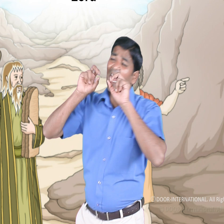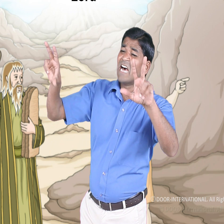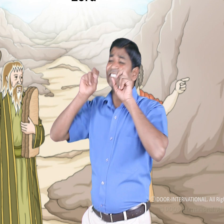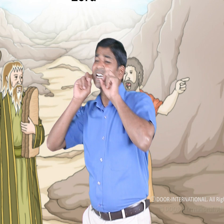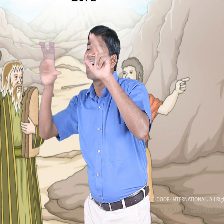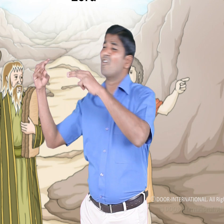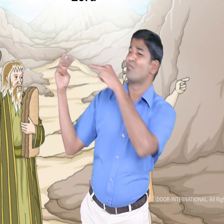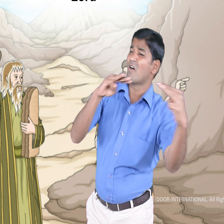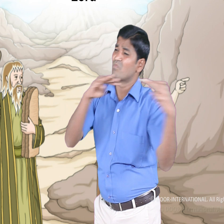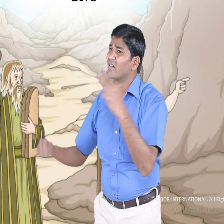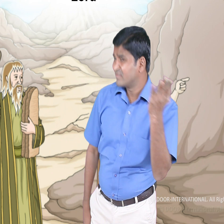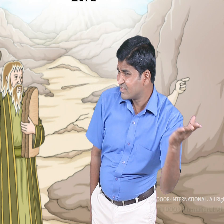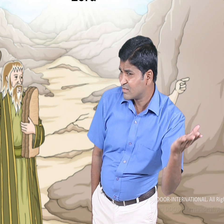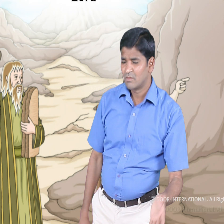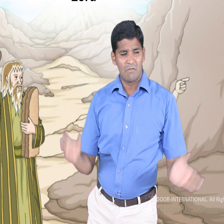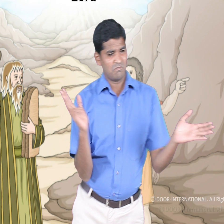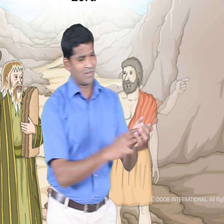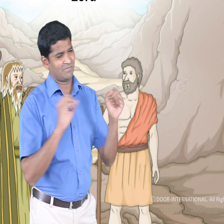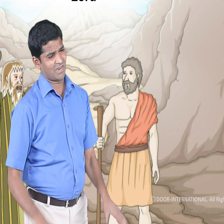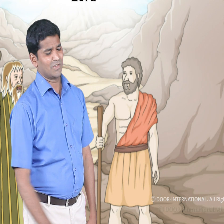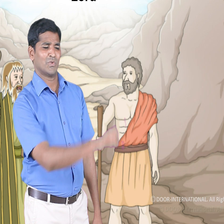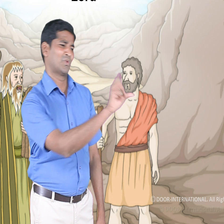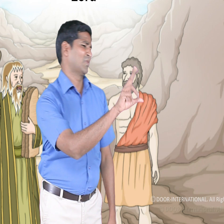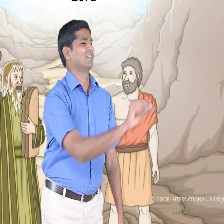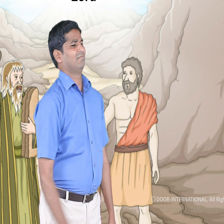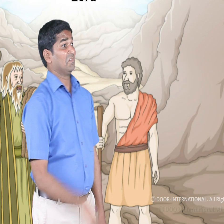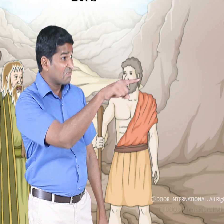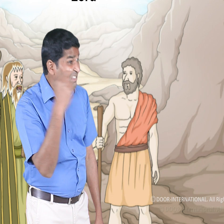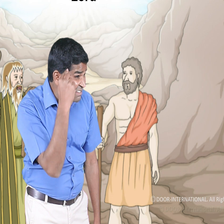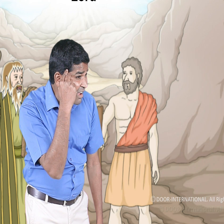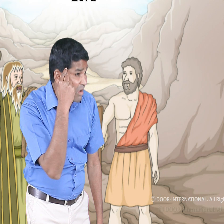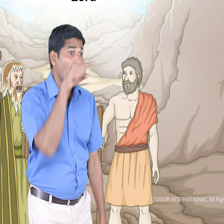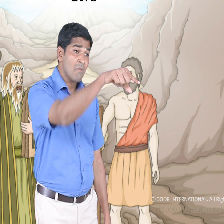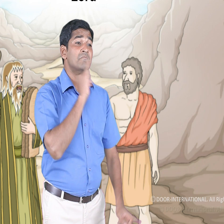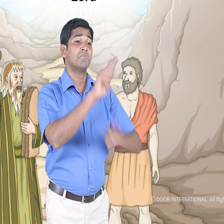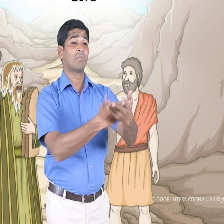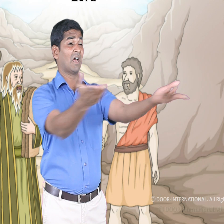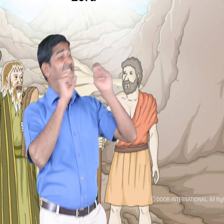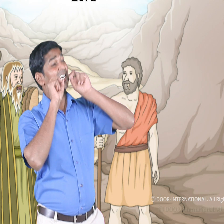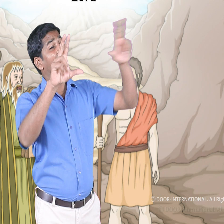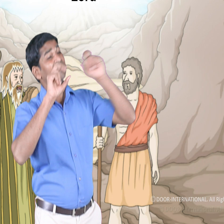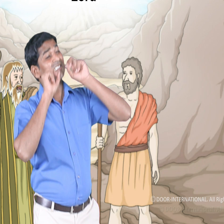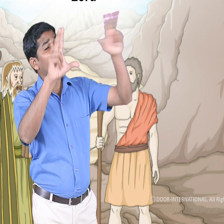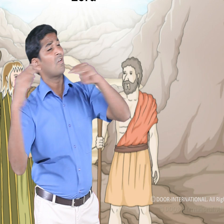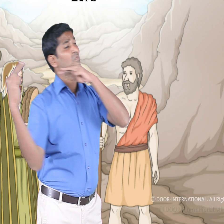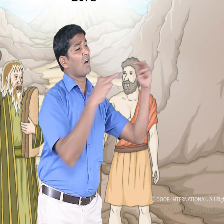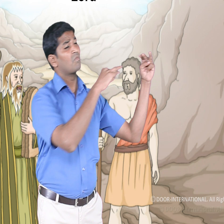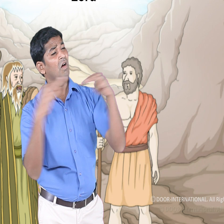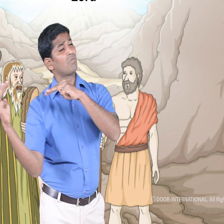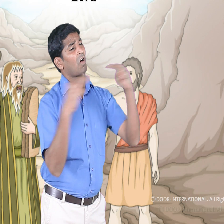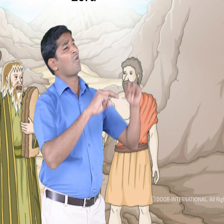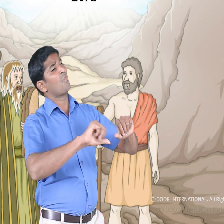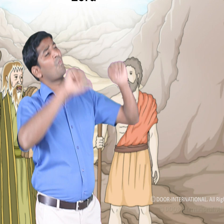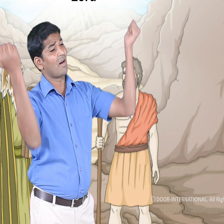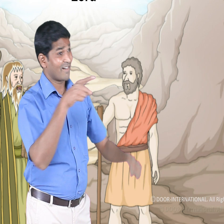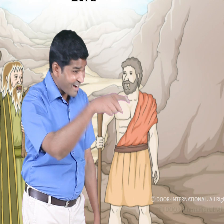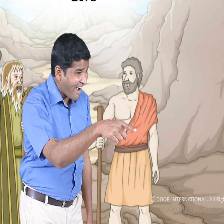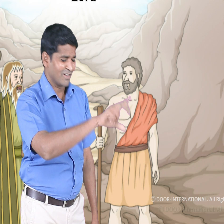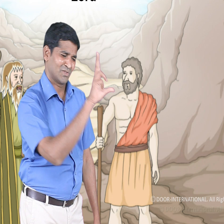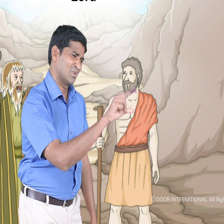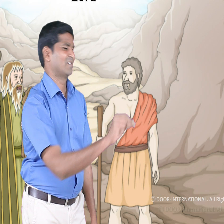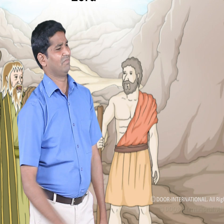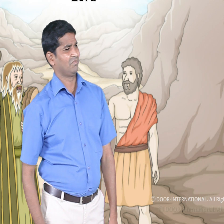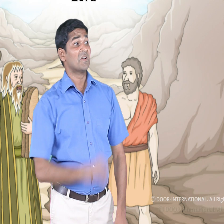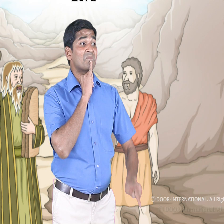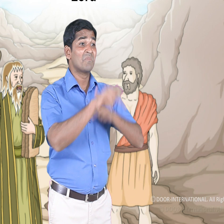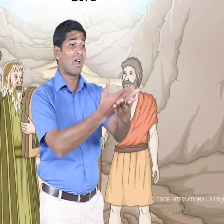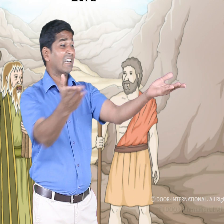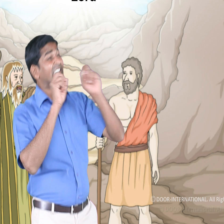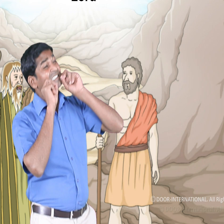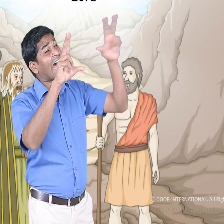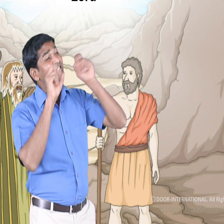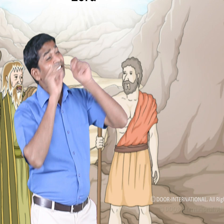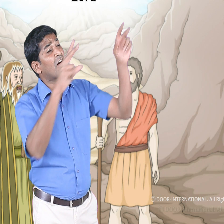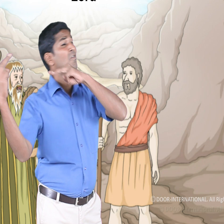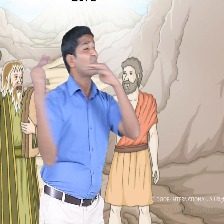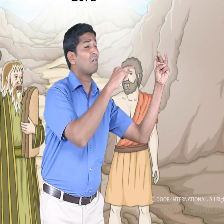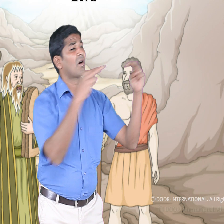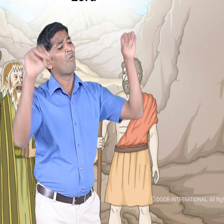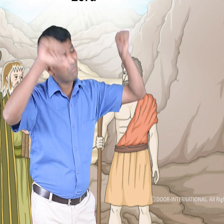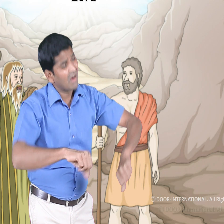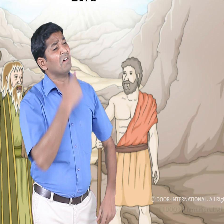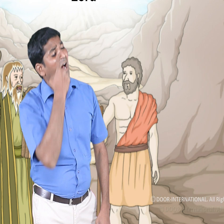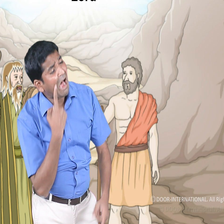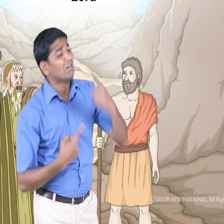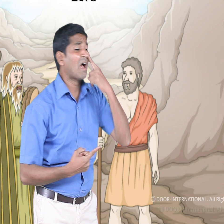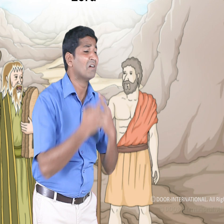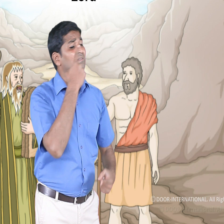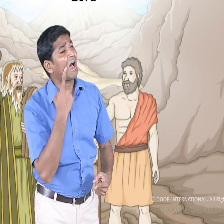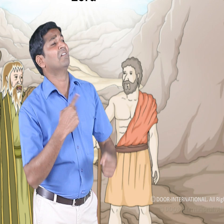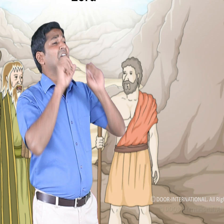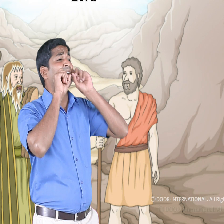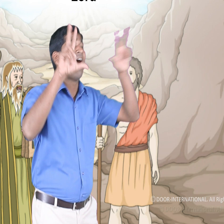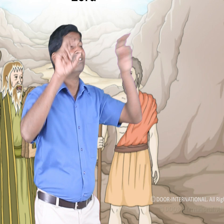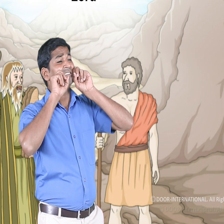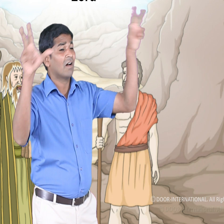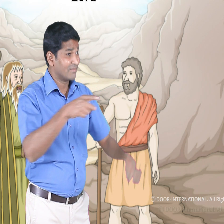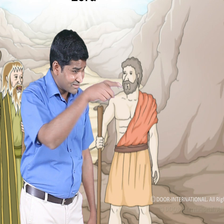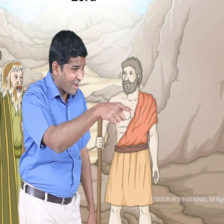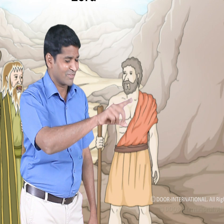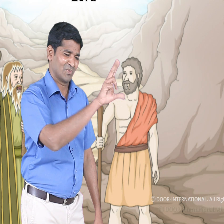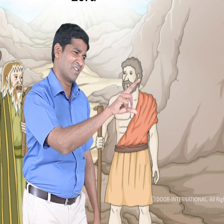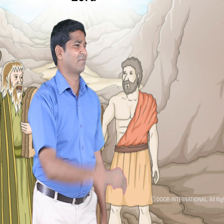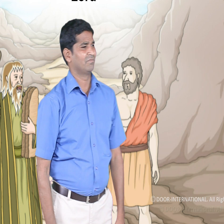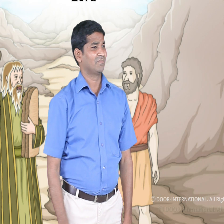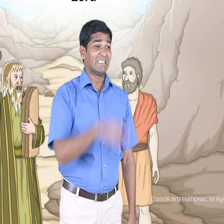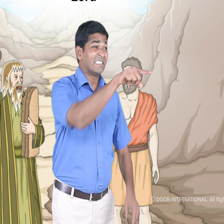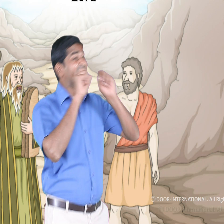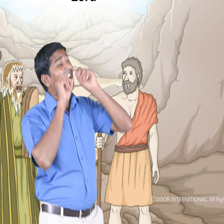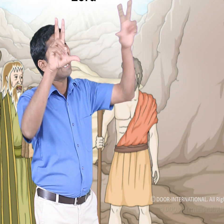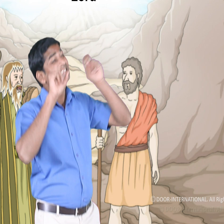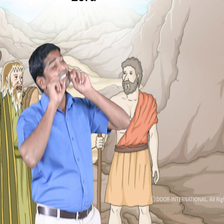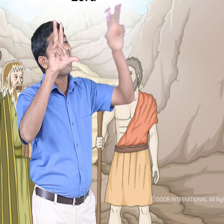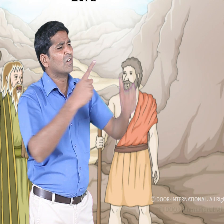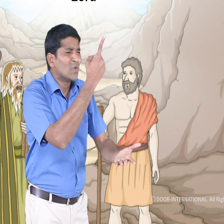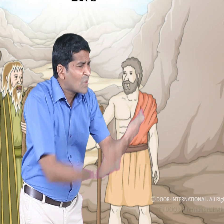But Moses replied: “It is neither the cry of victory nor the cry of defeat;